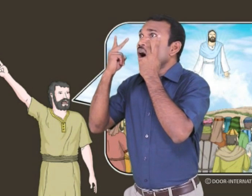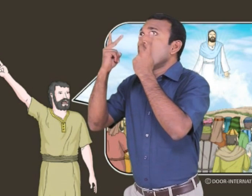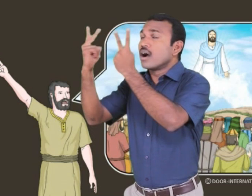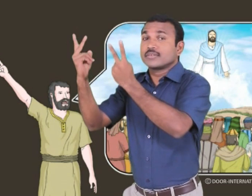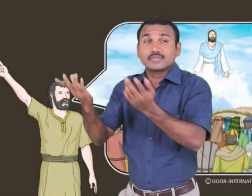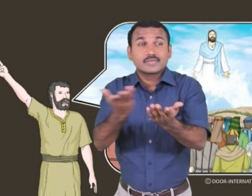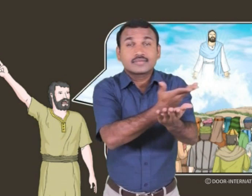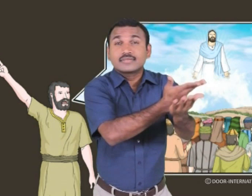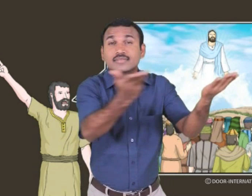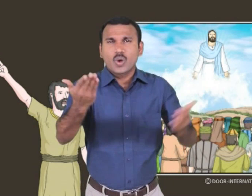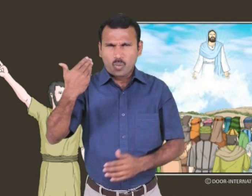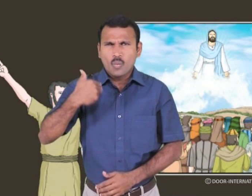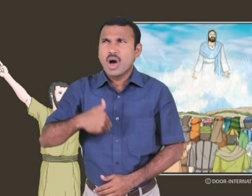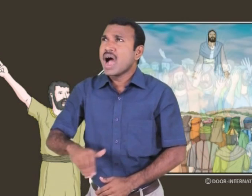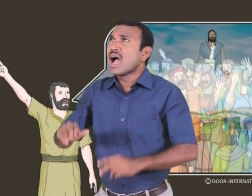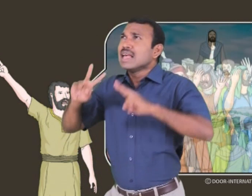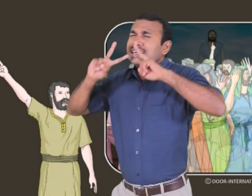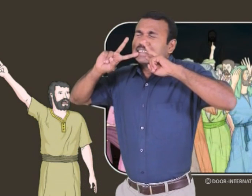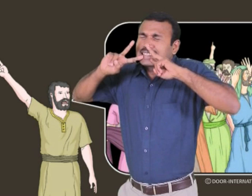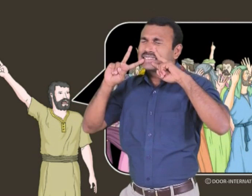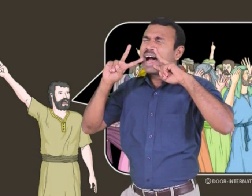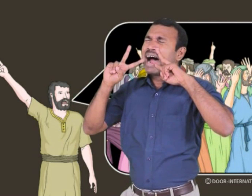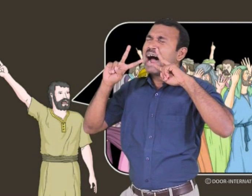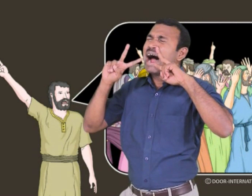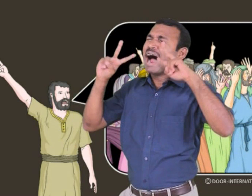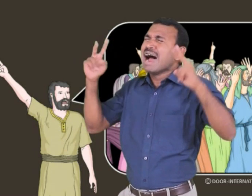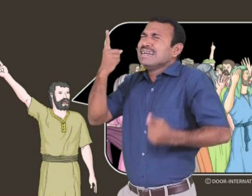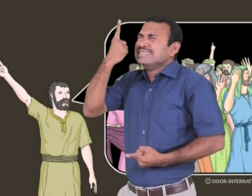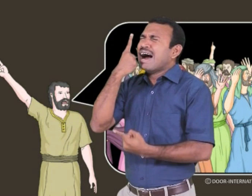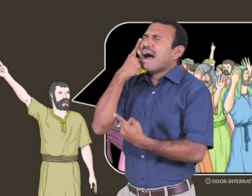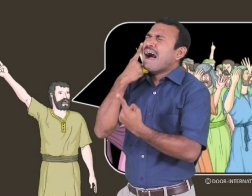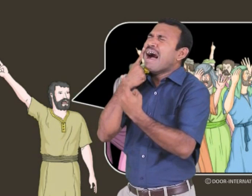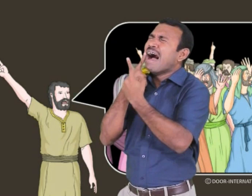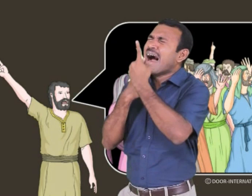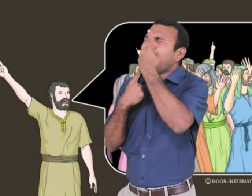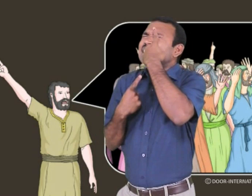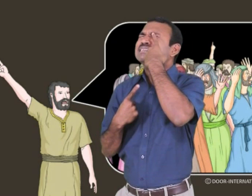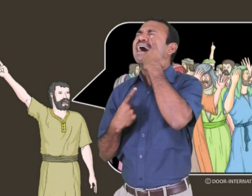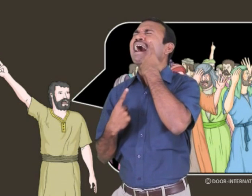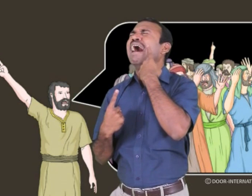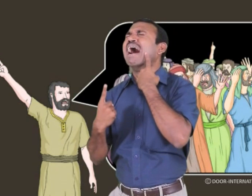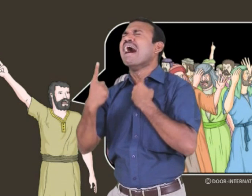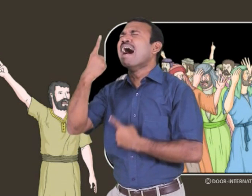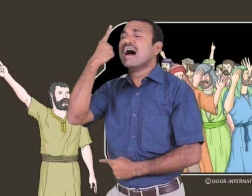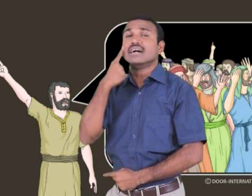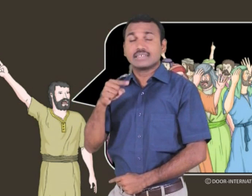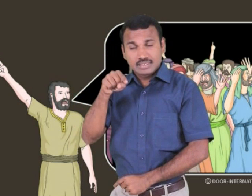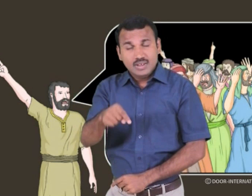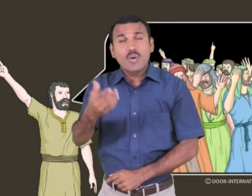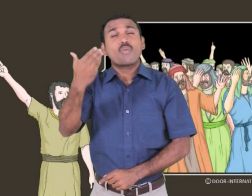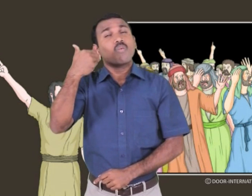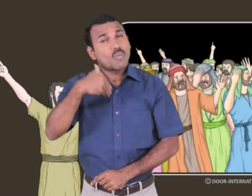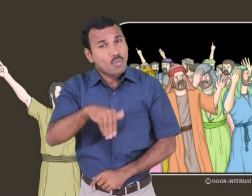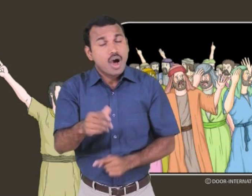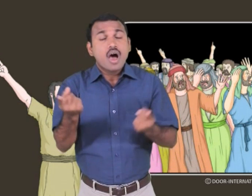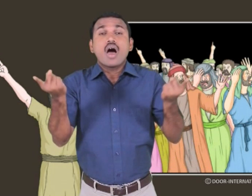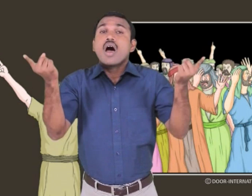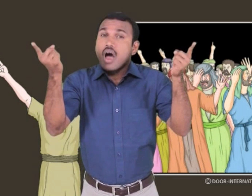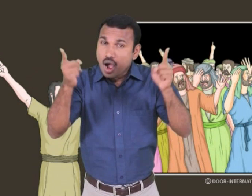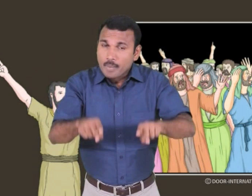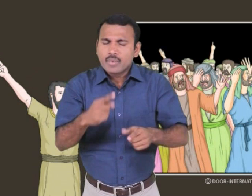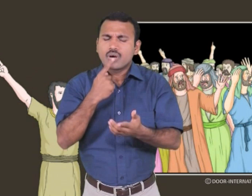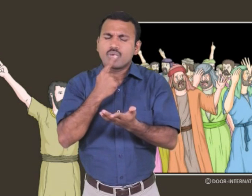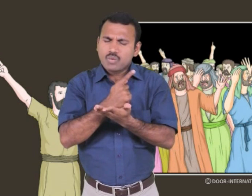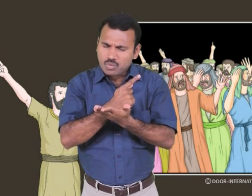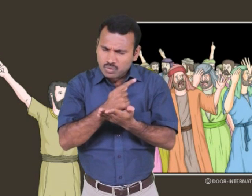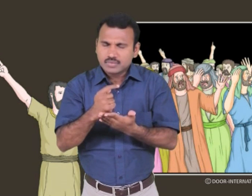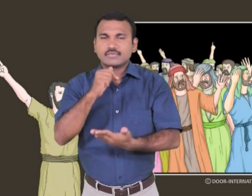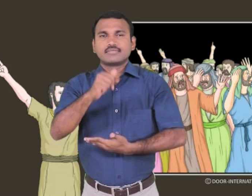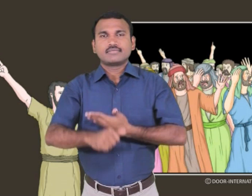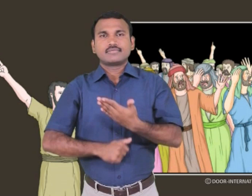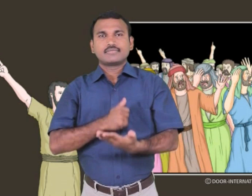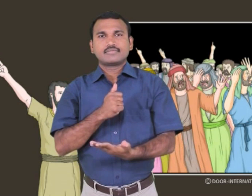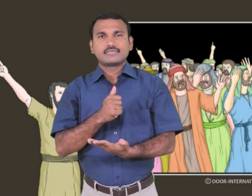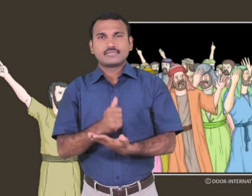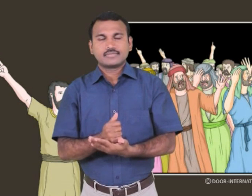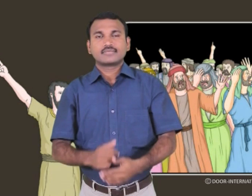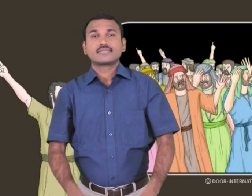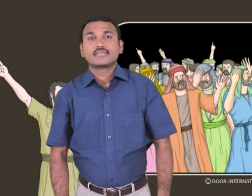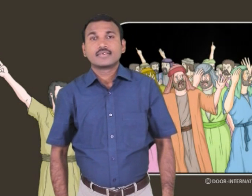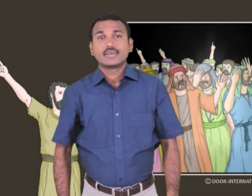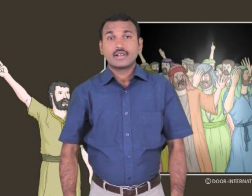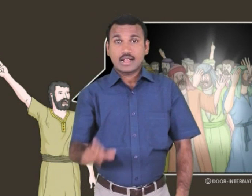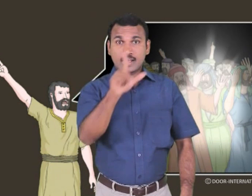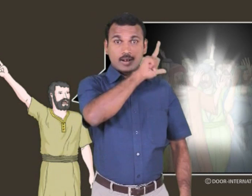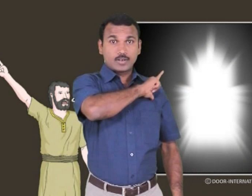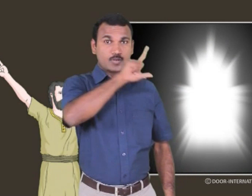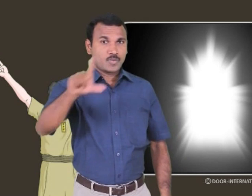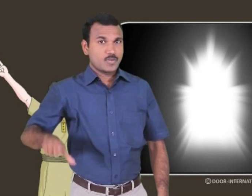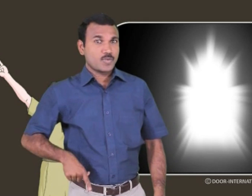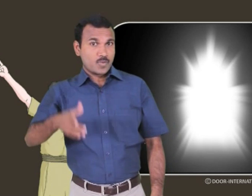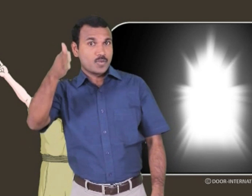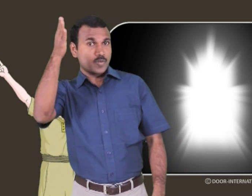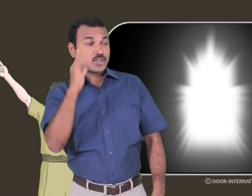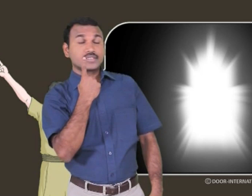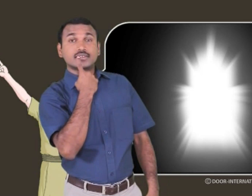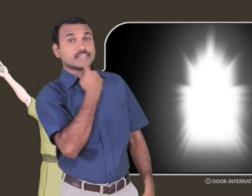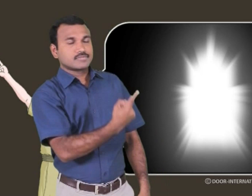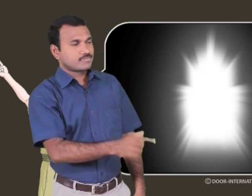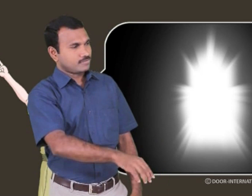And all the tribes of the earth will mourn because of Him. So shall it be! Amen.